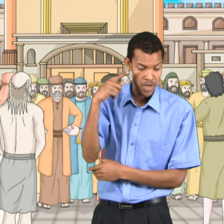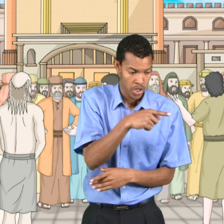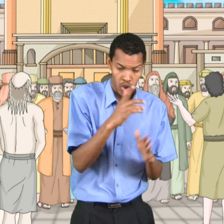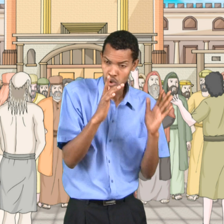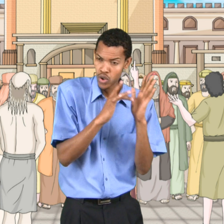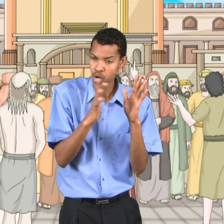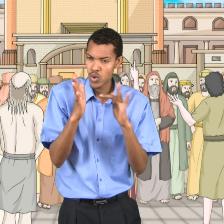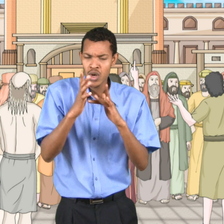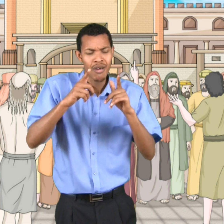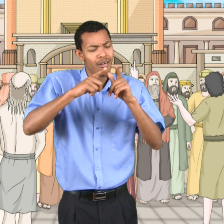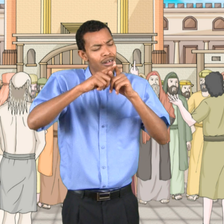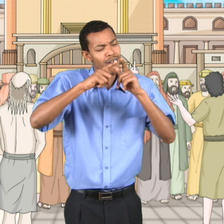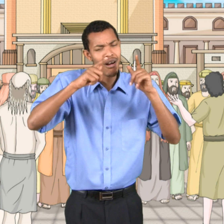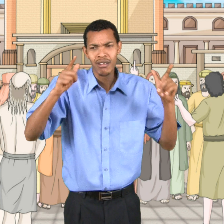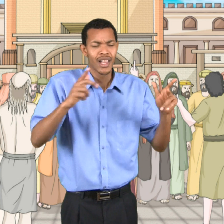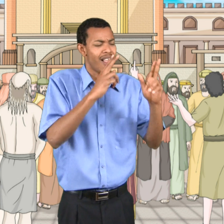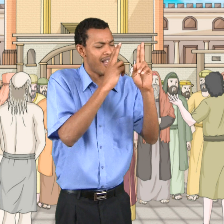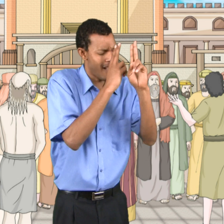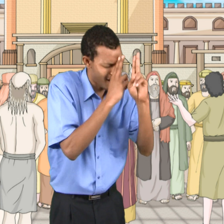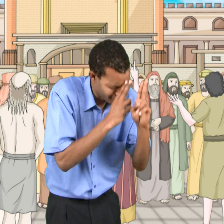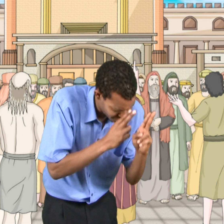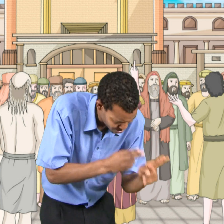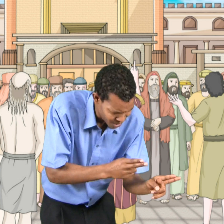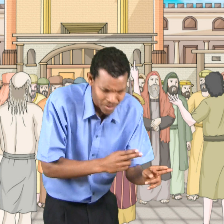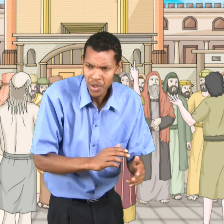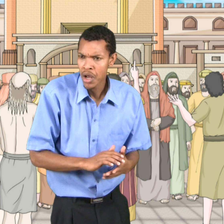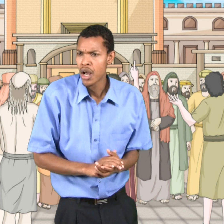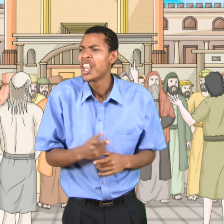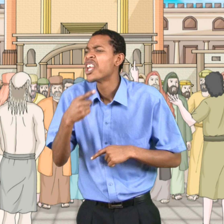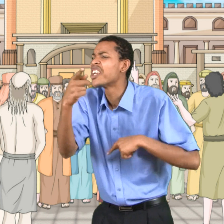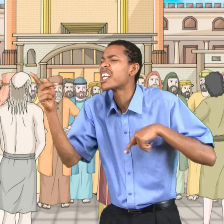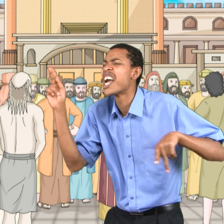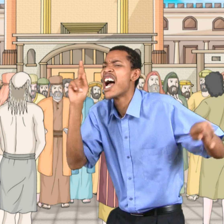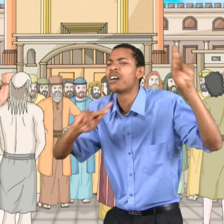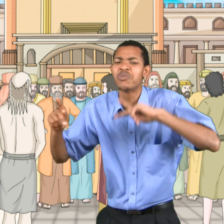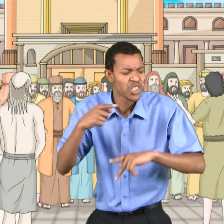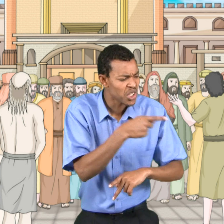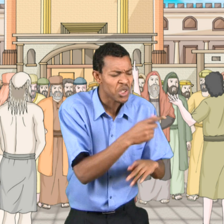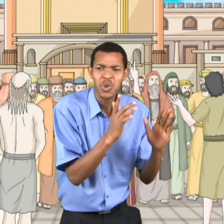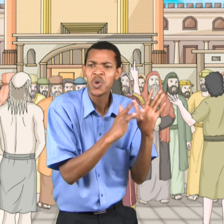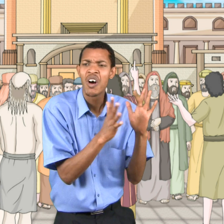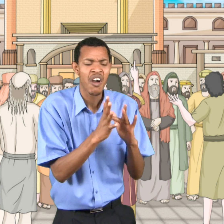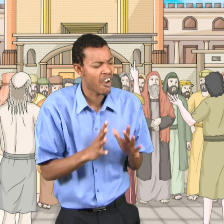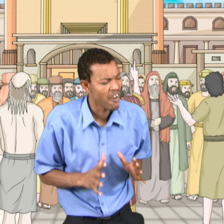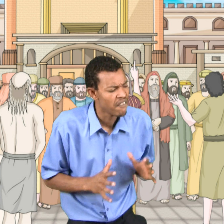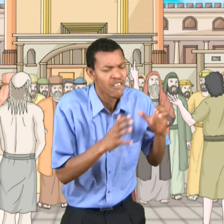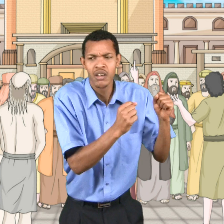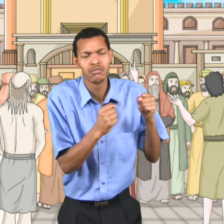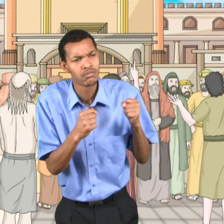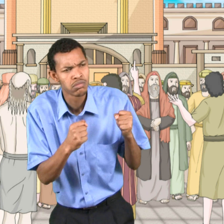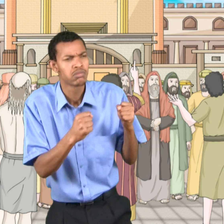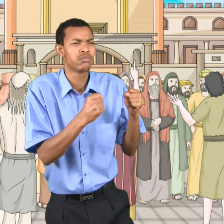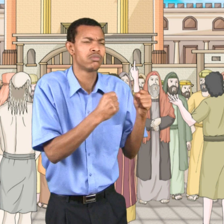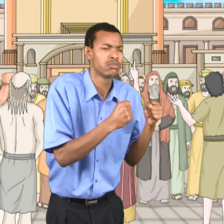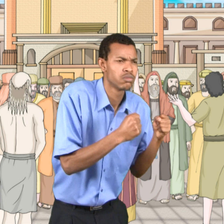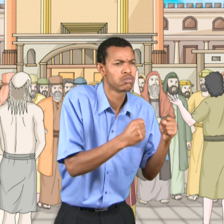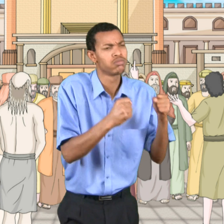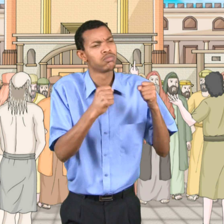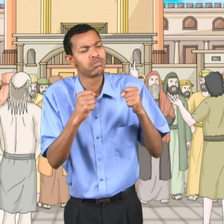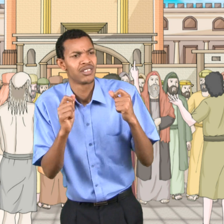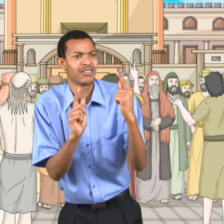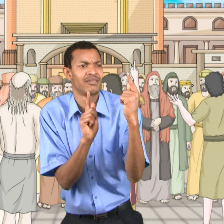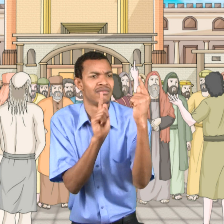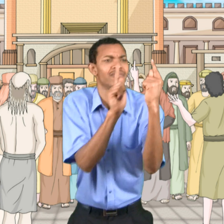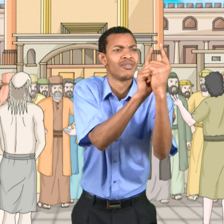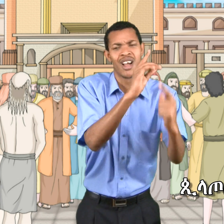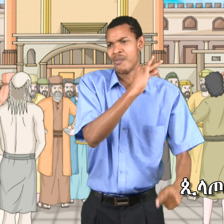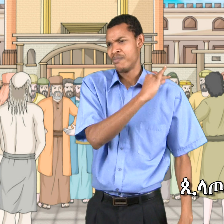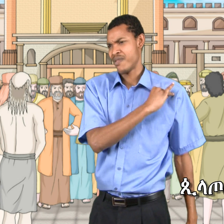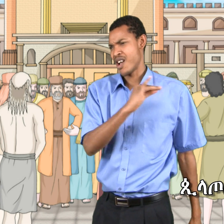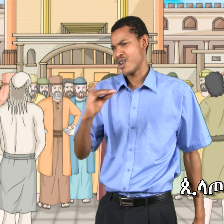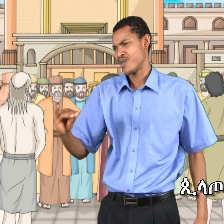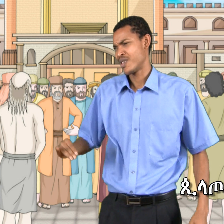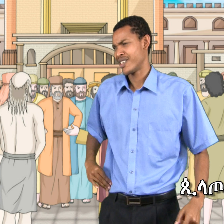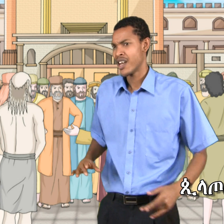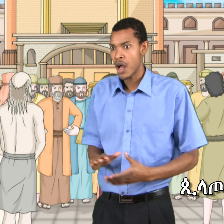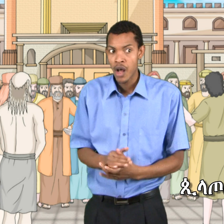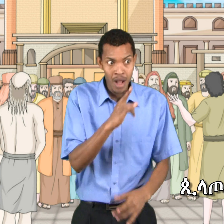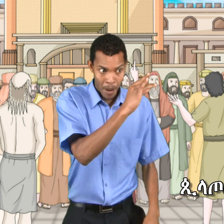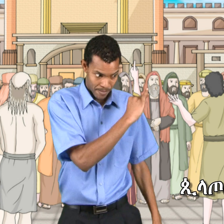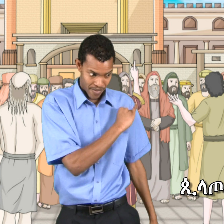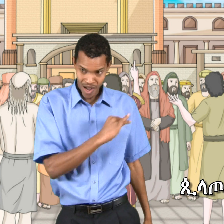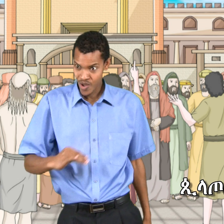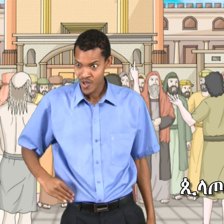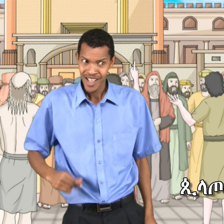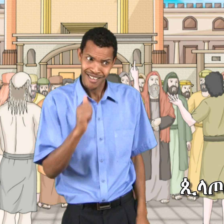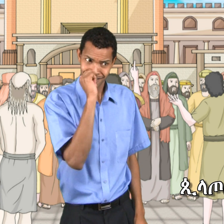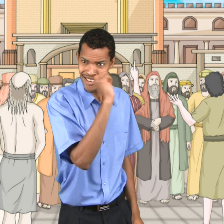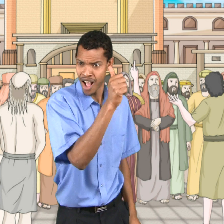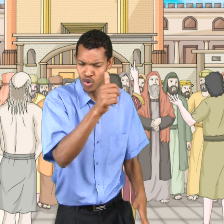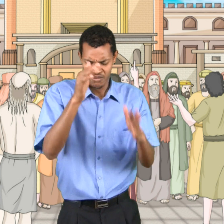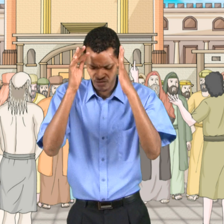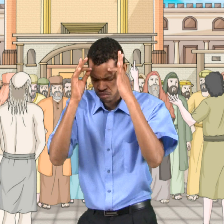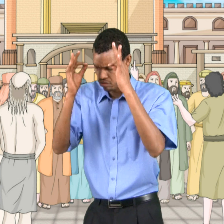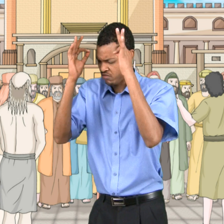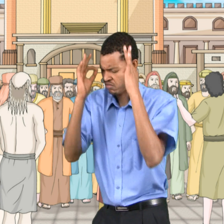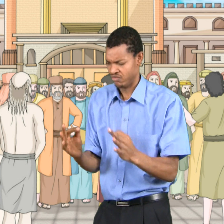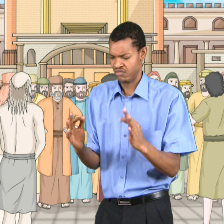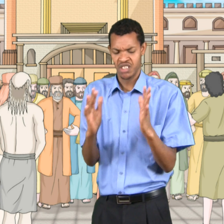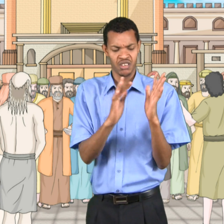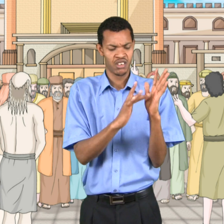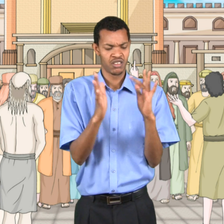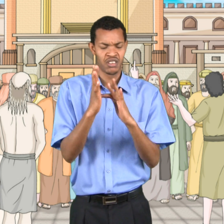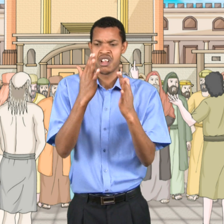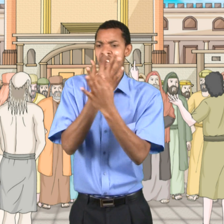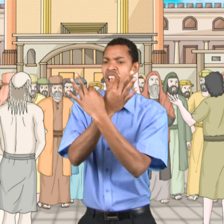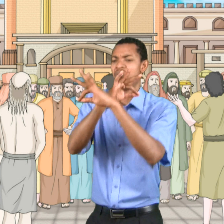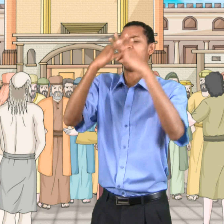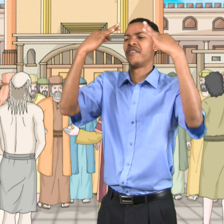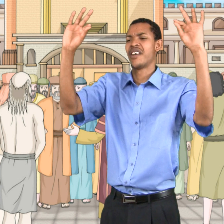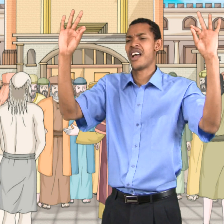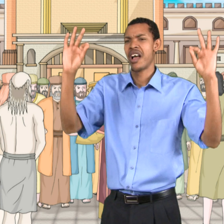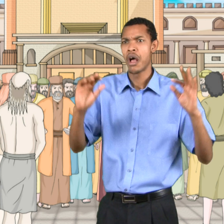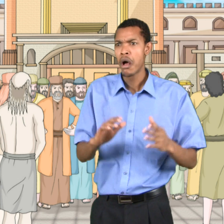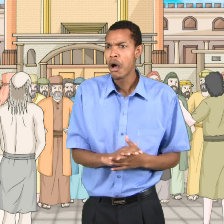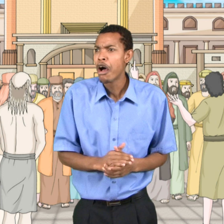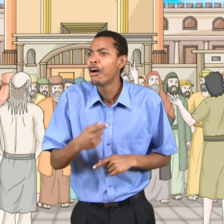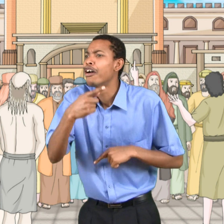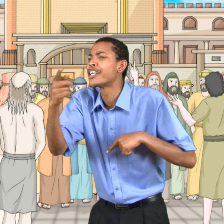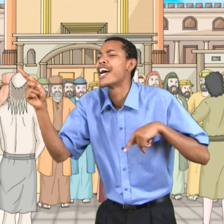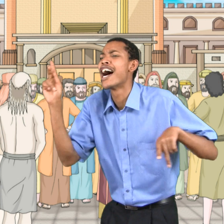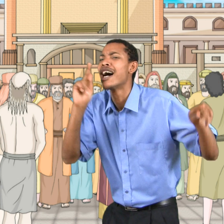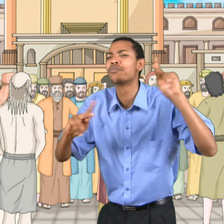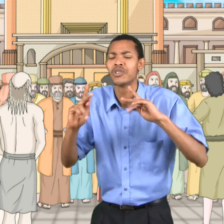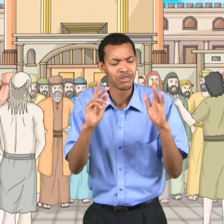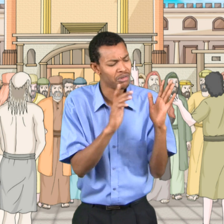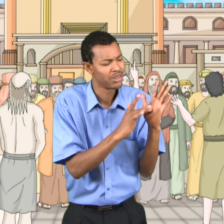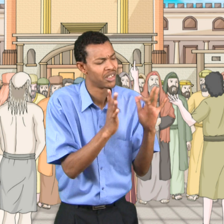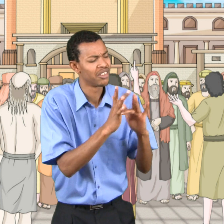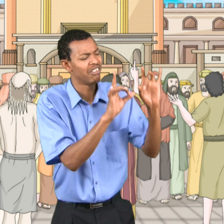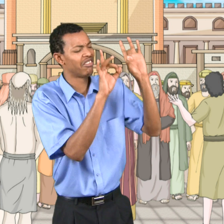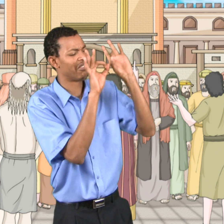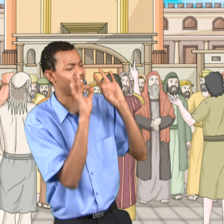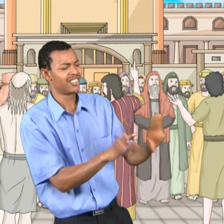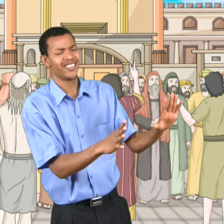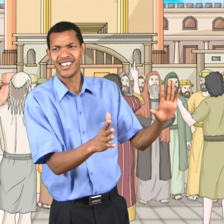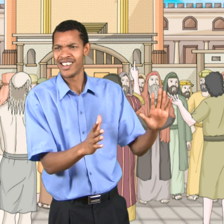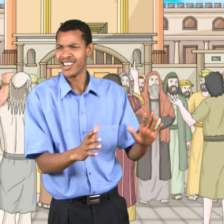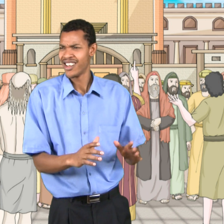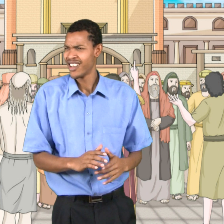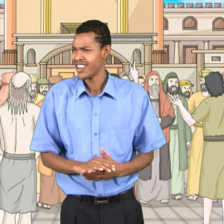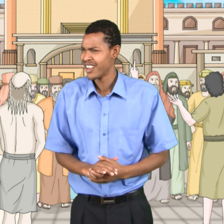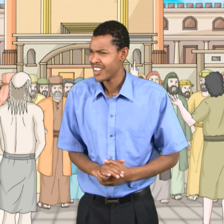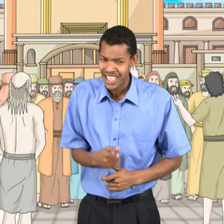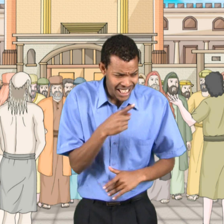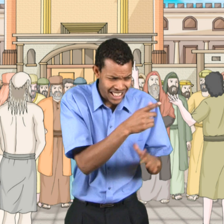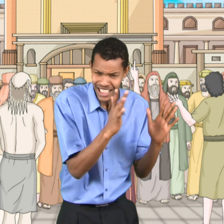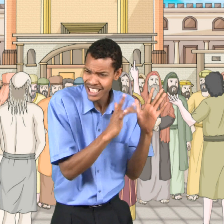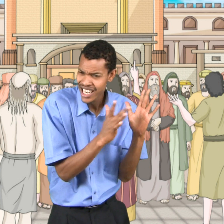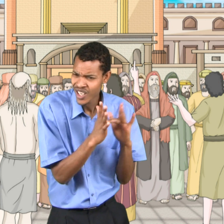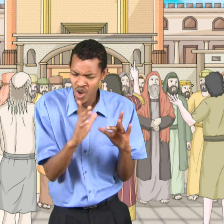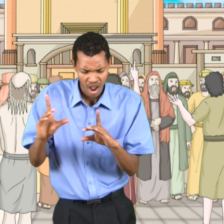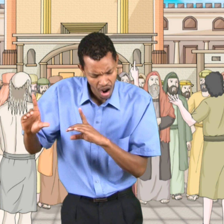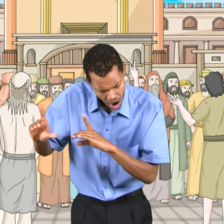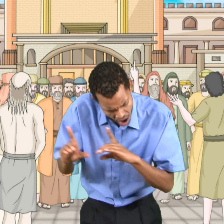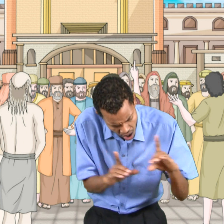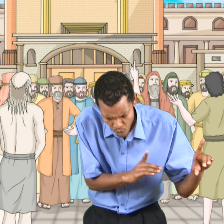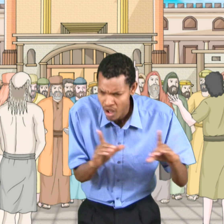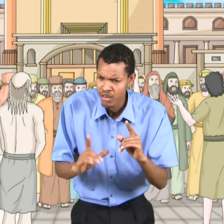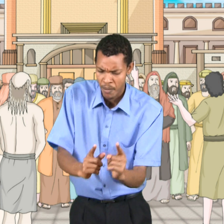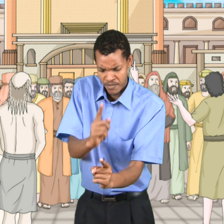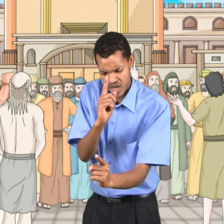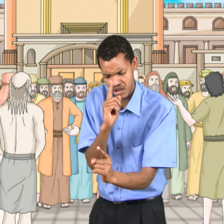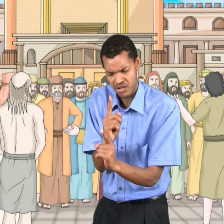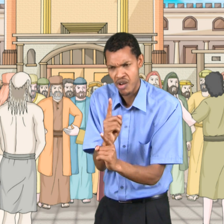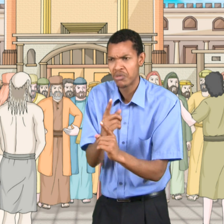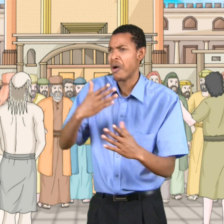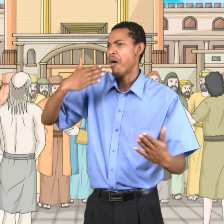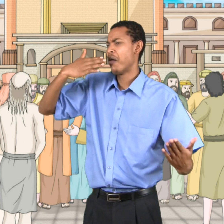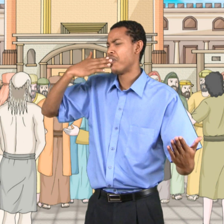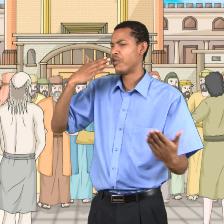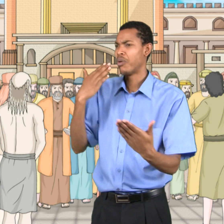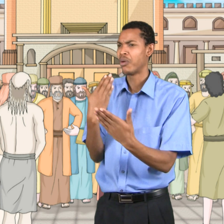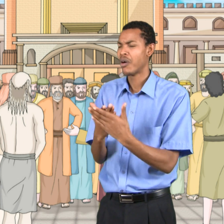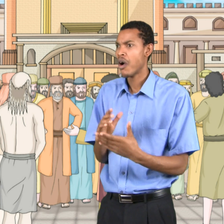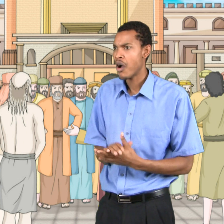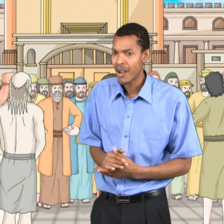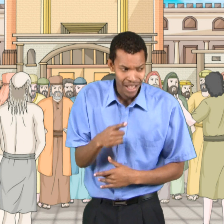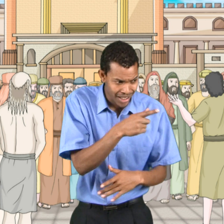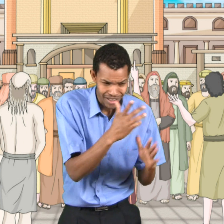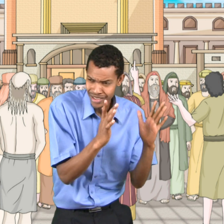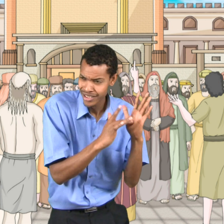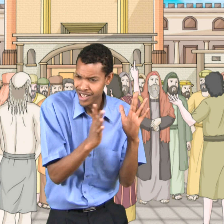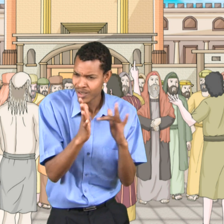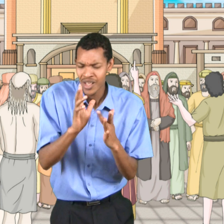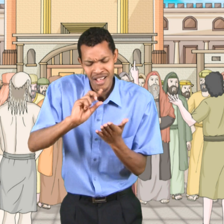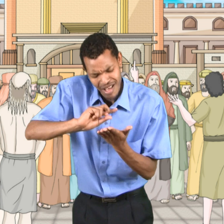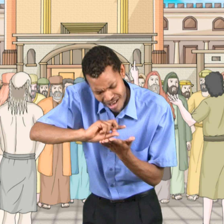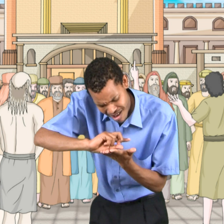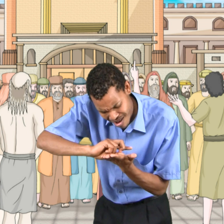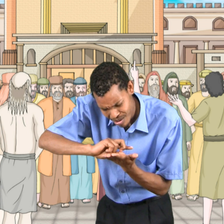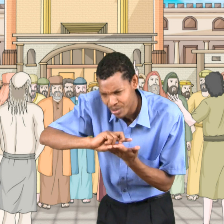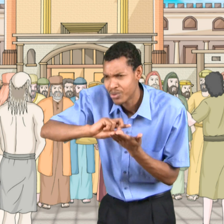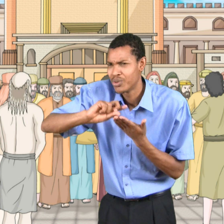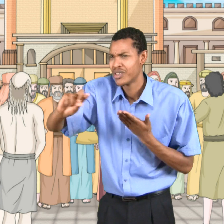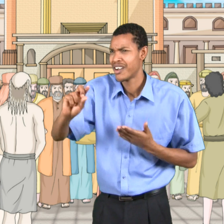You handed Him over and rejected Him before Pilate, even though he had decided to release Him.